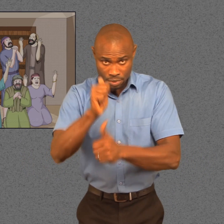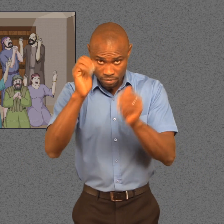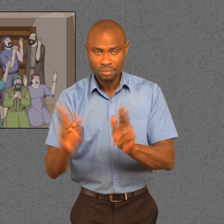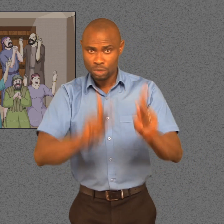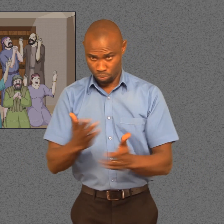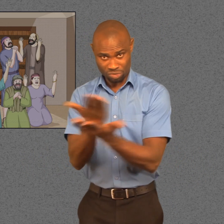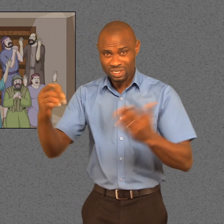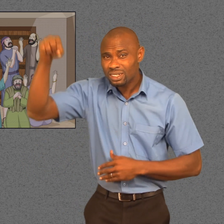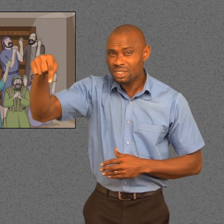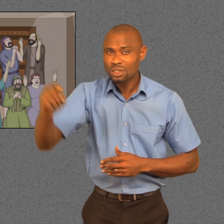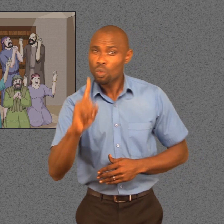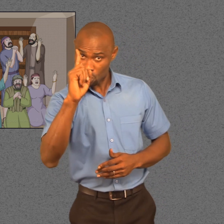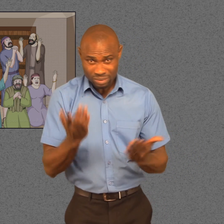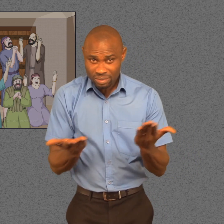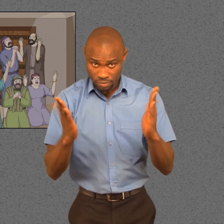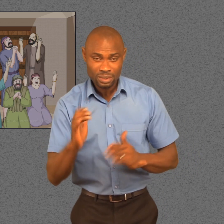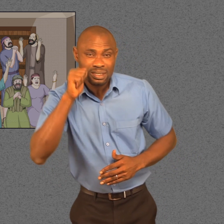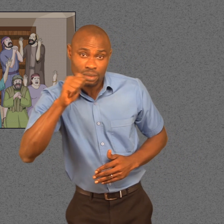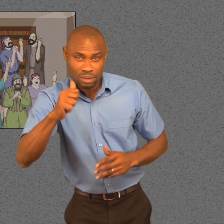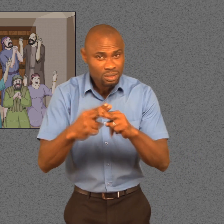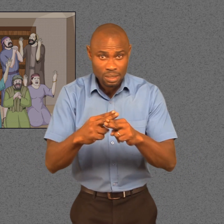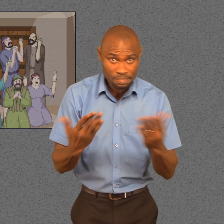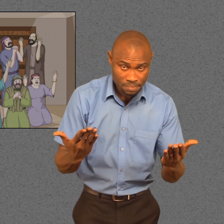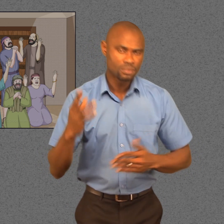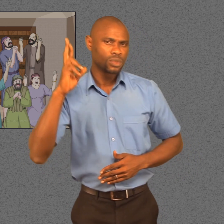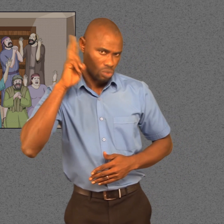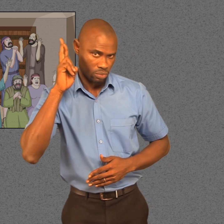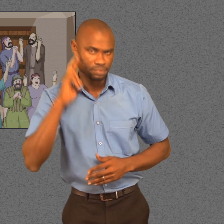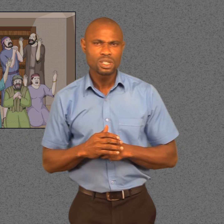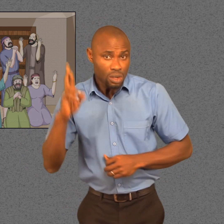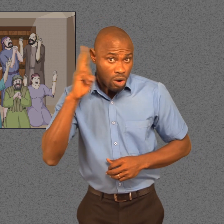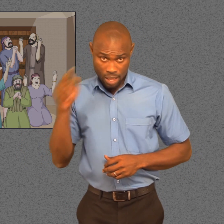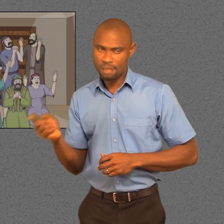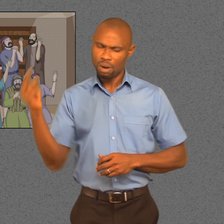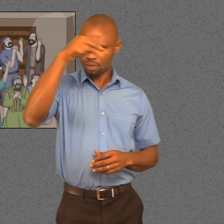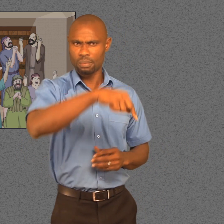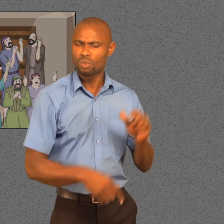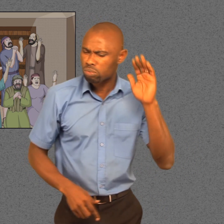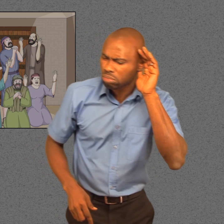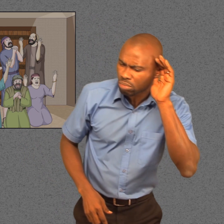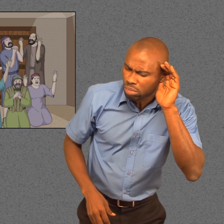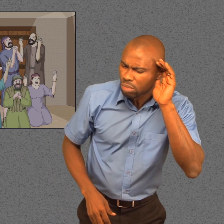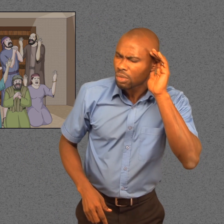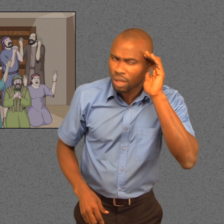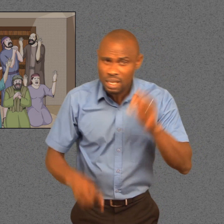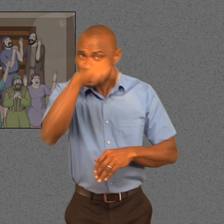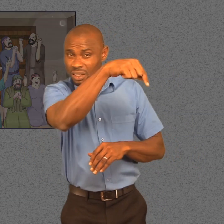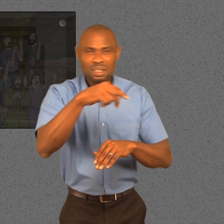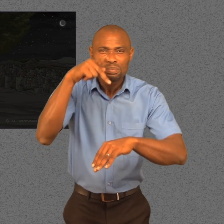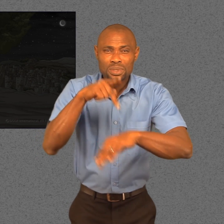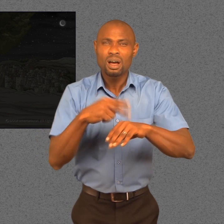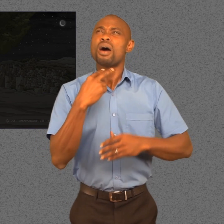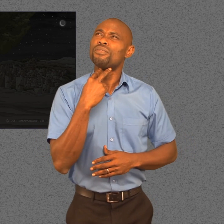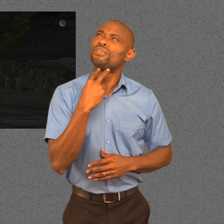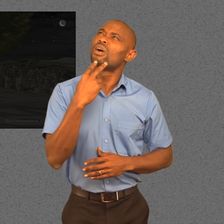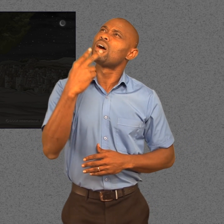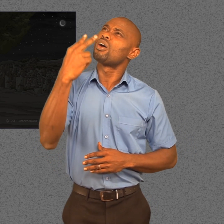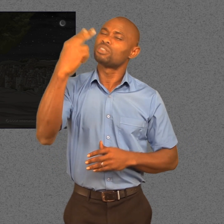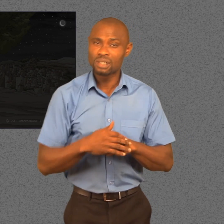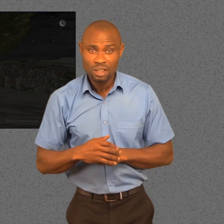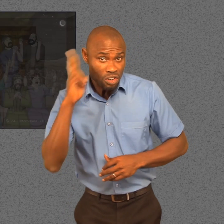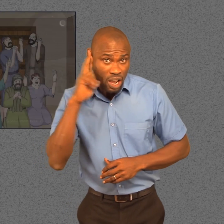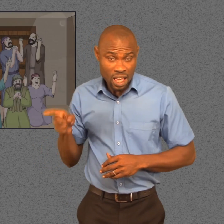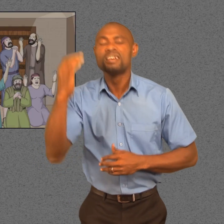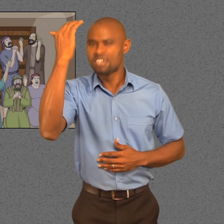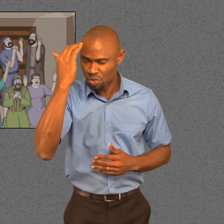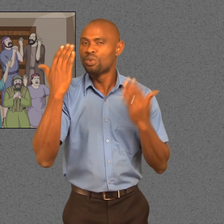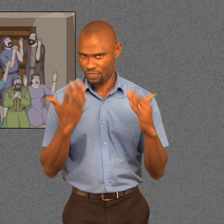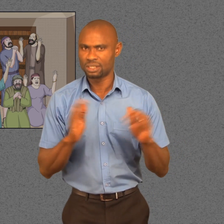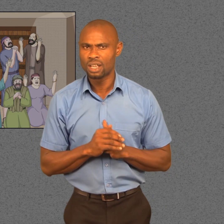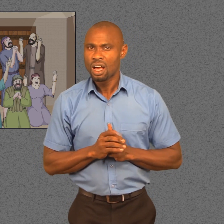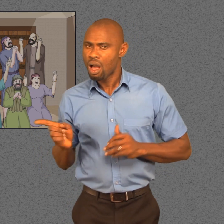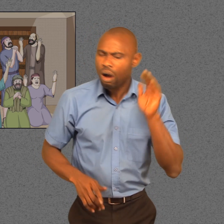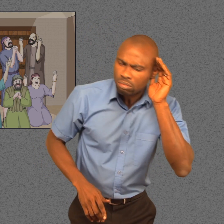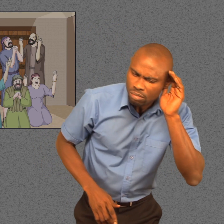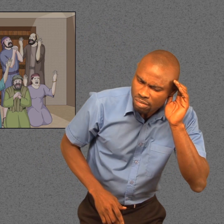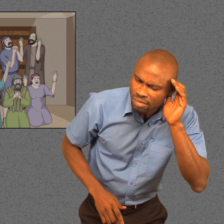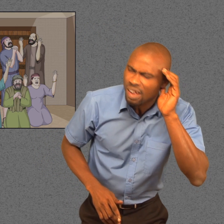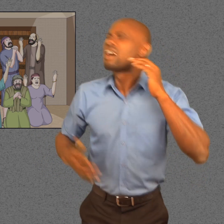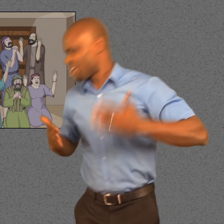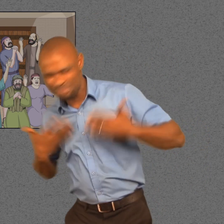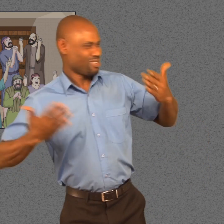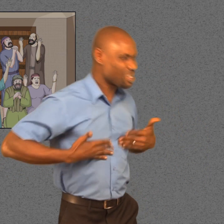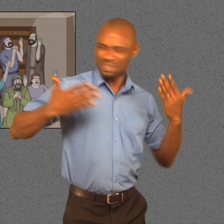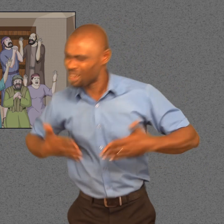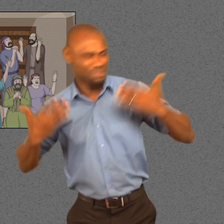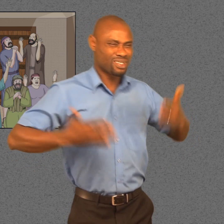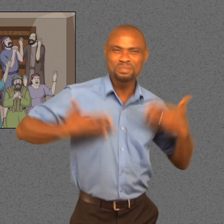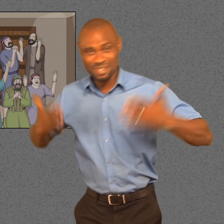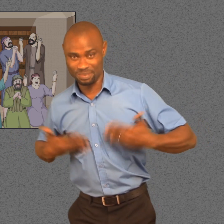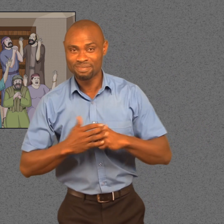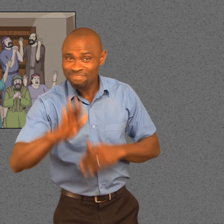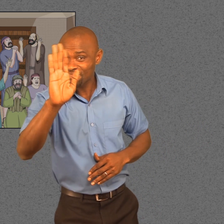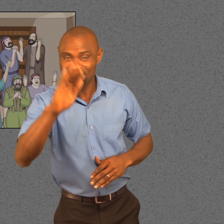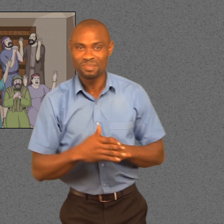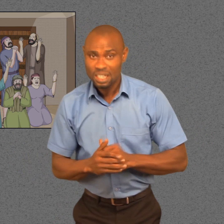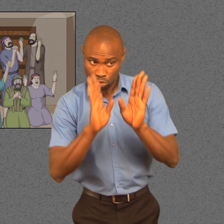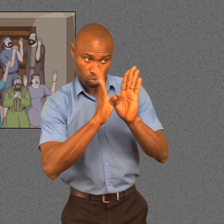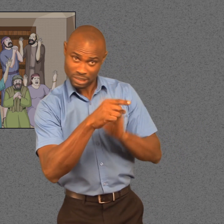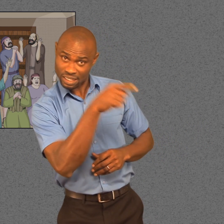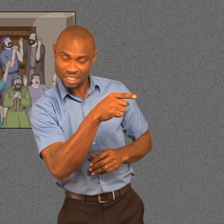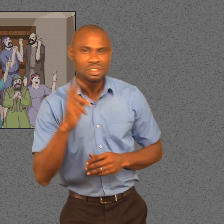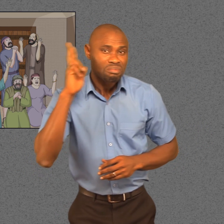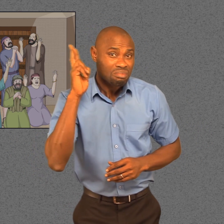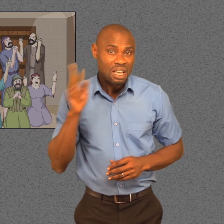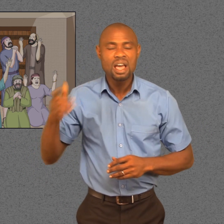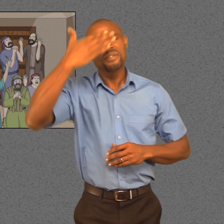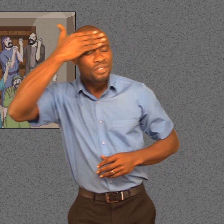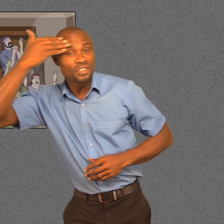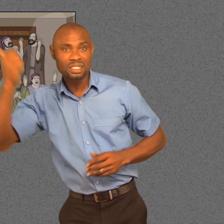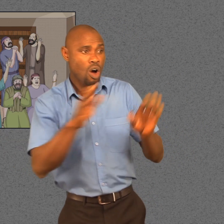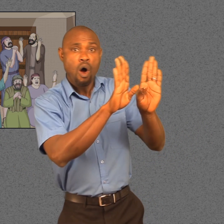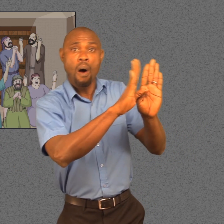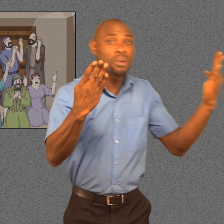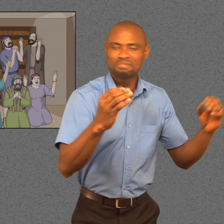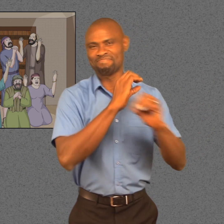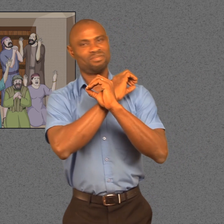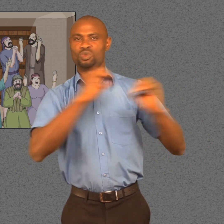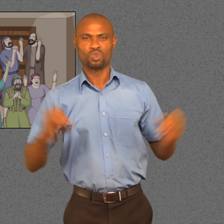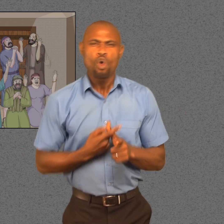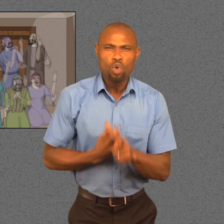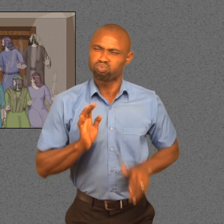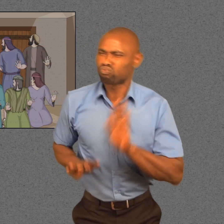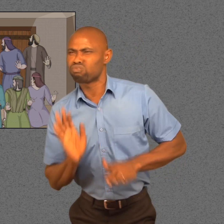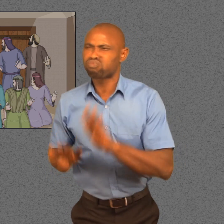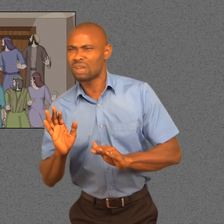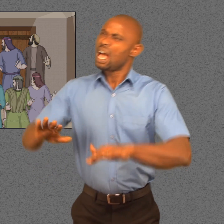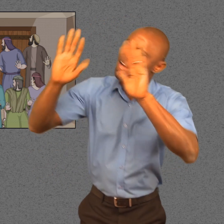When she recognized Peter’s voice, she was so overjoyed that she forgot to open the gate, but ran inside and announced, “Peter is standing at the gate!”